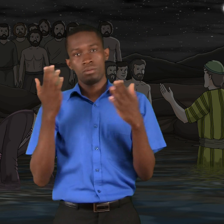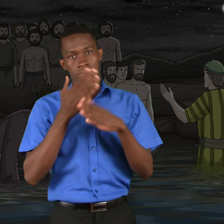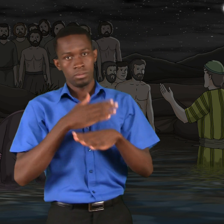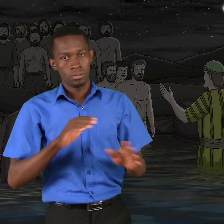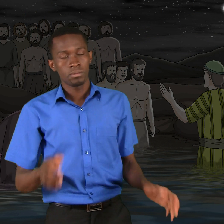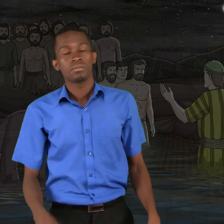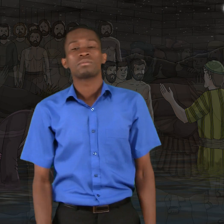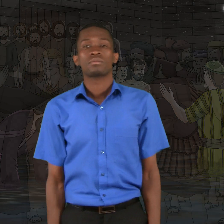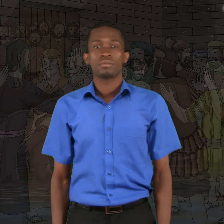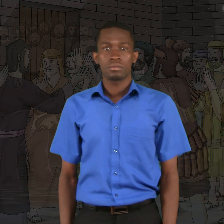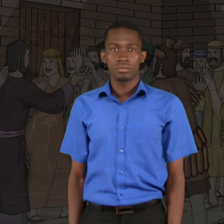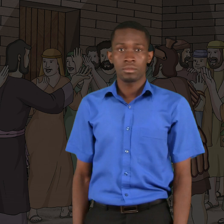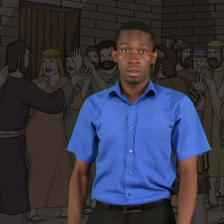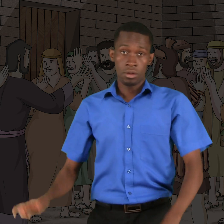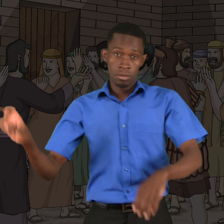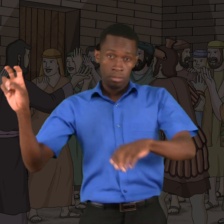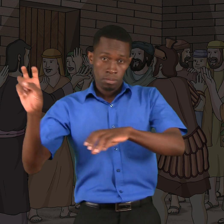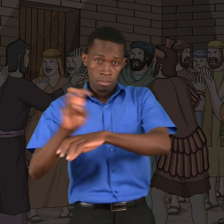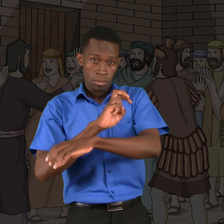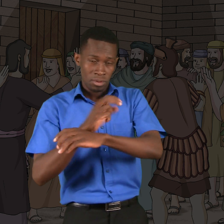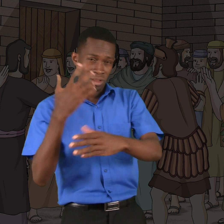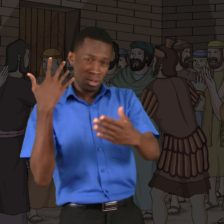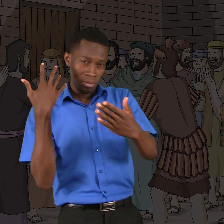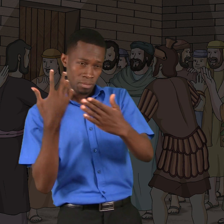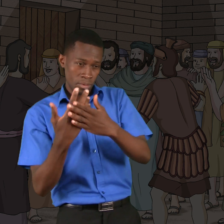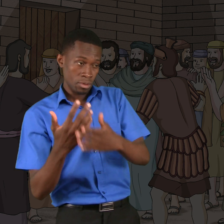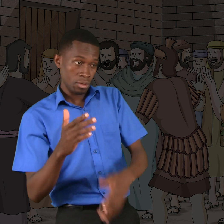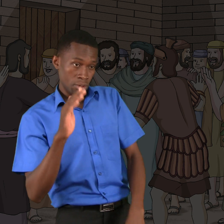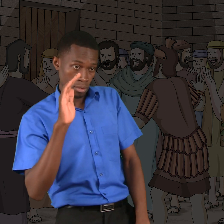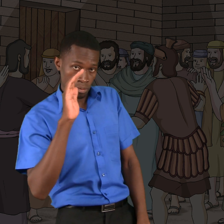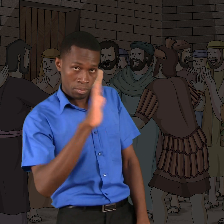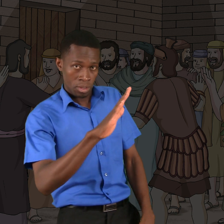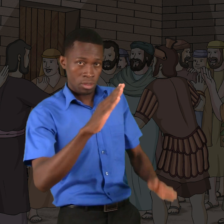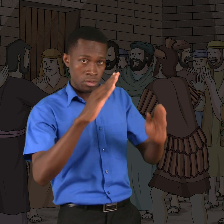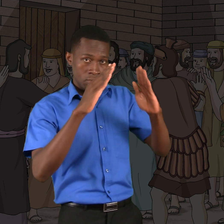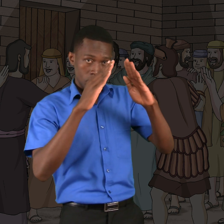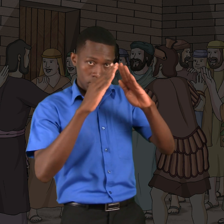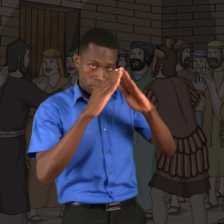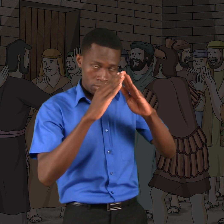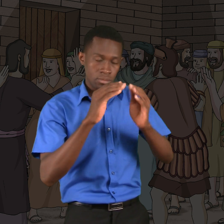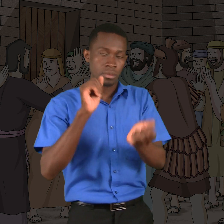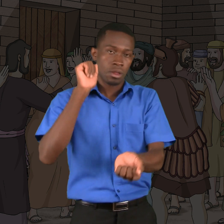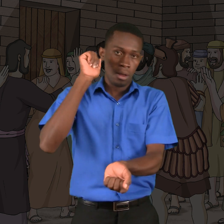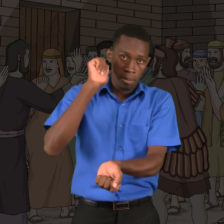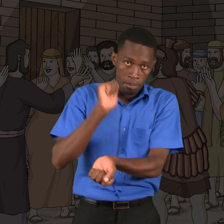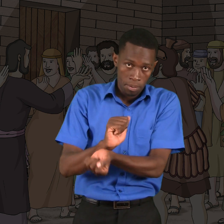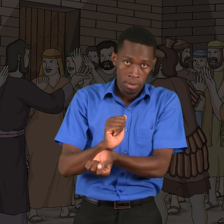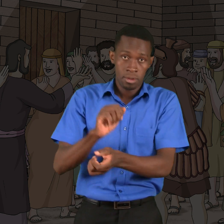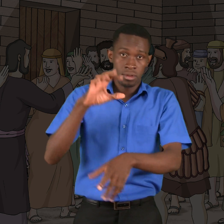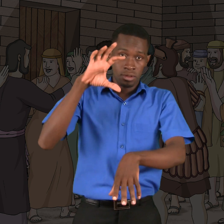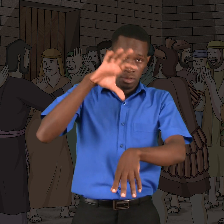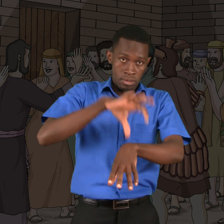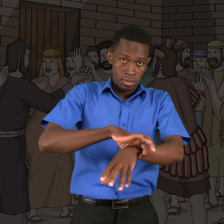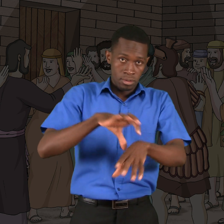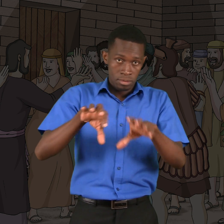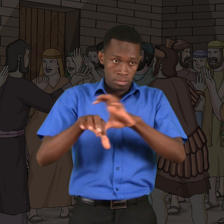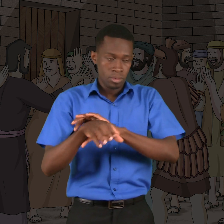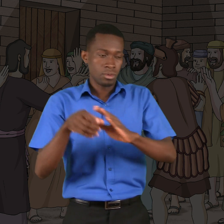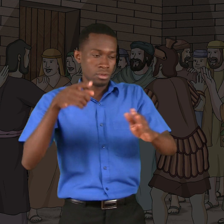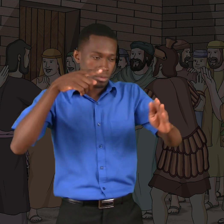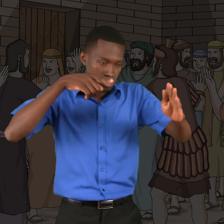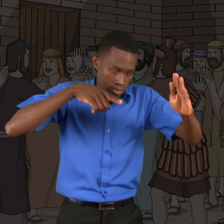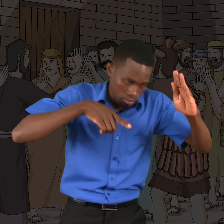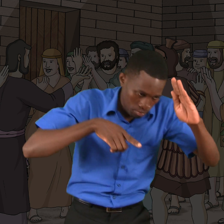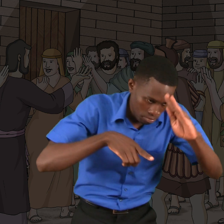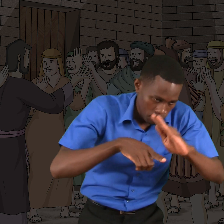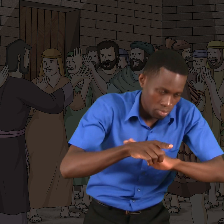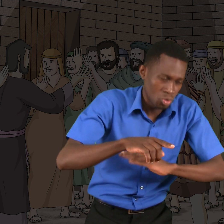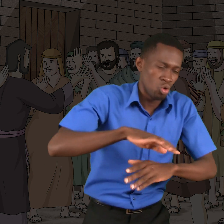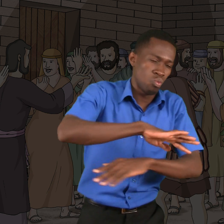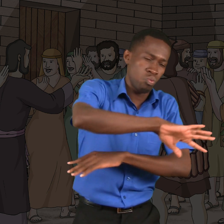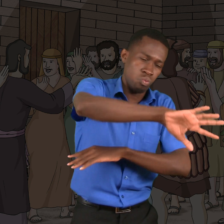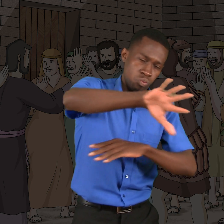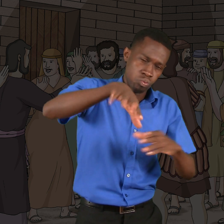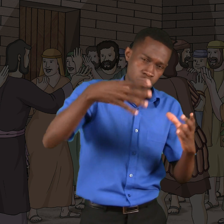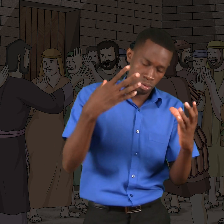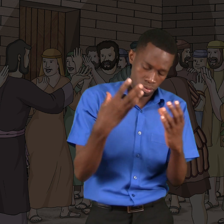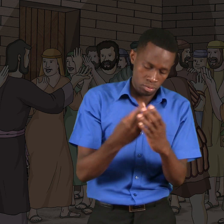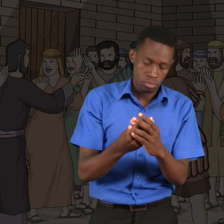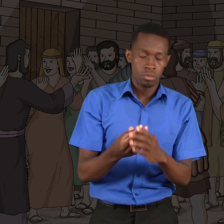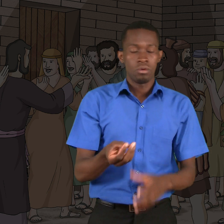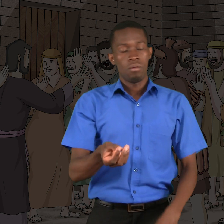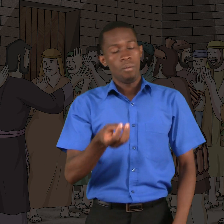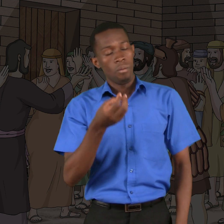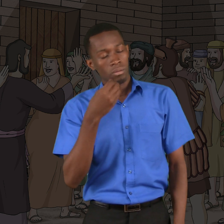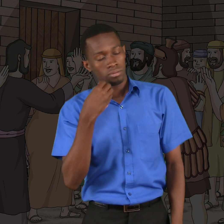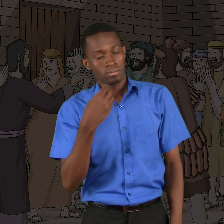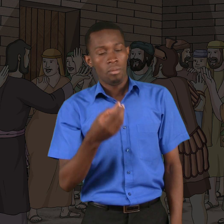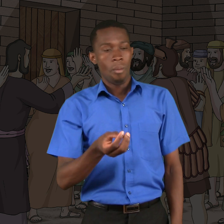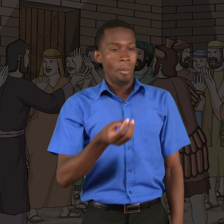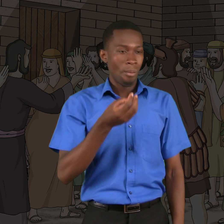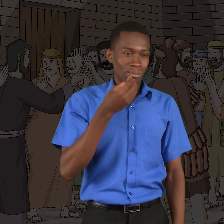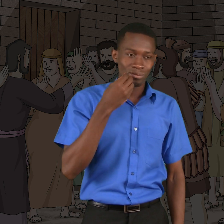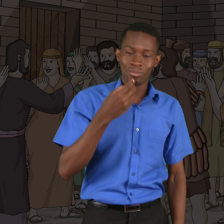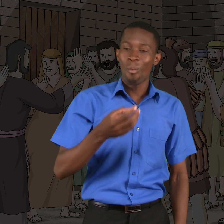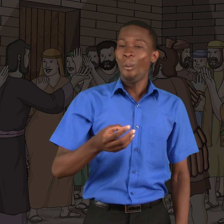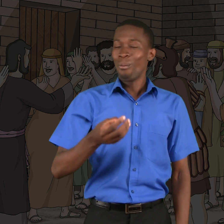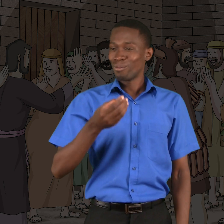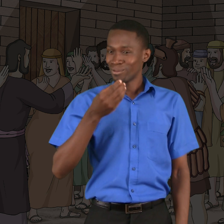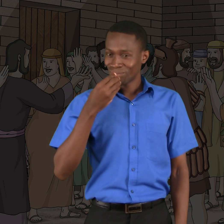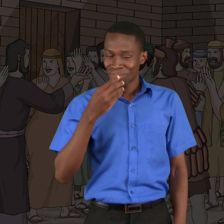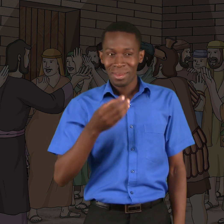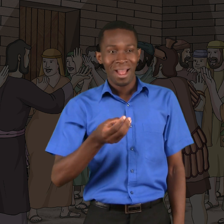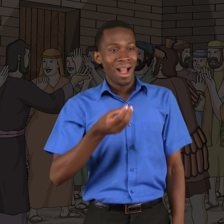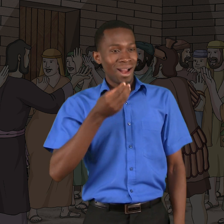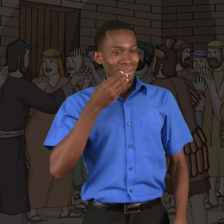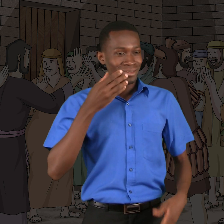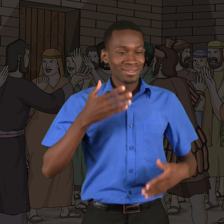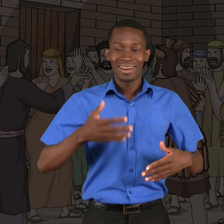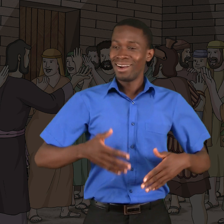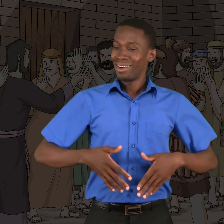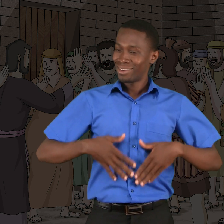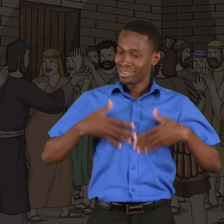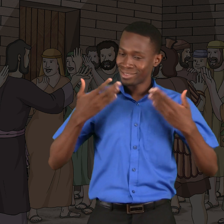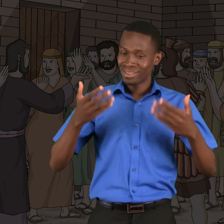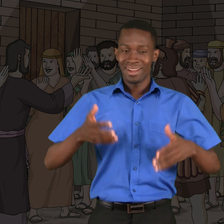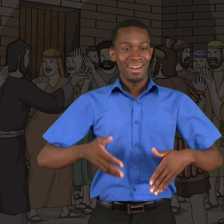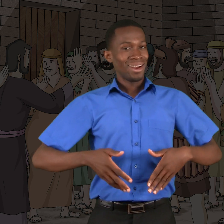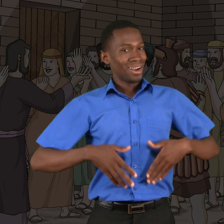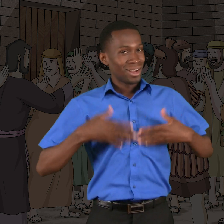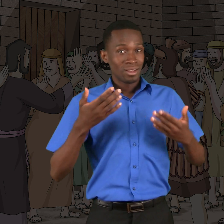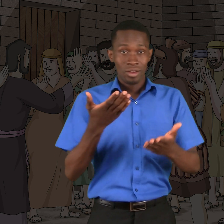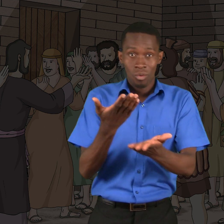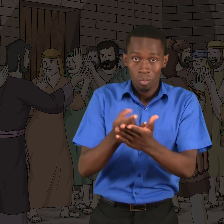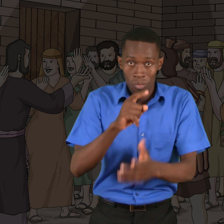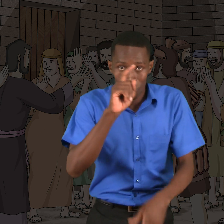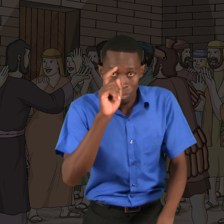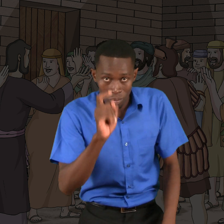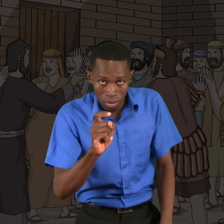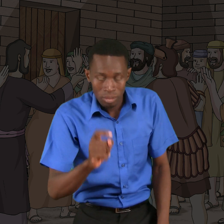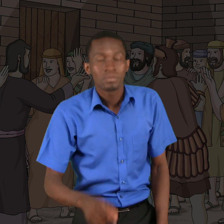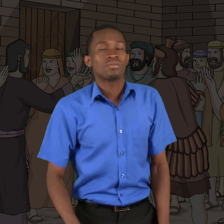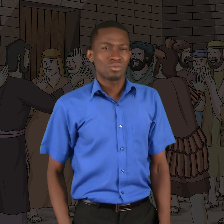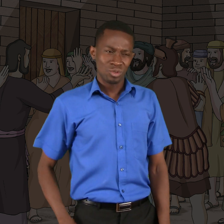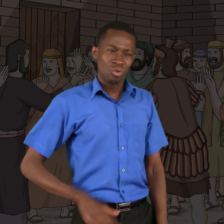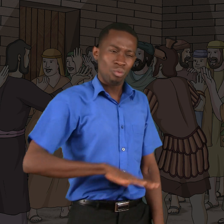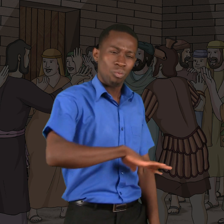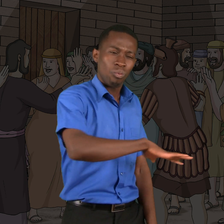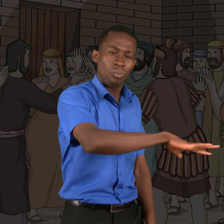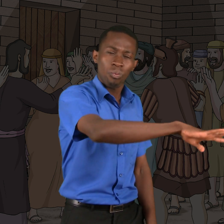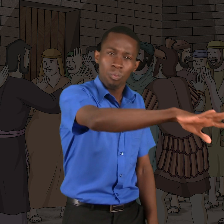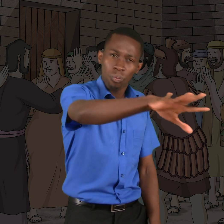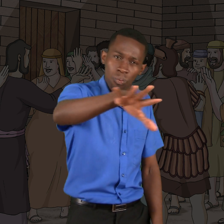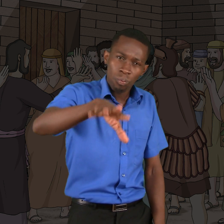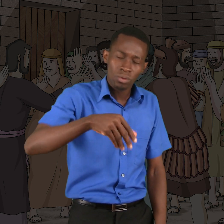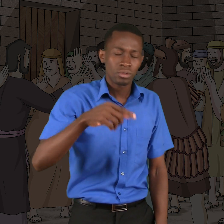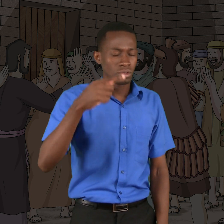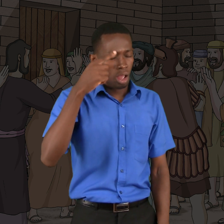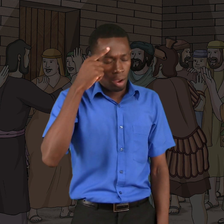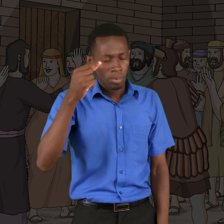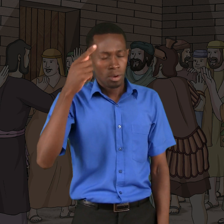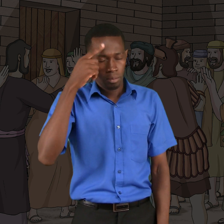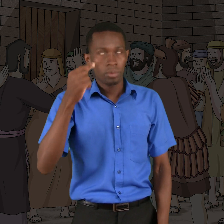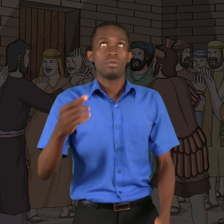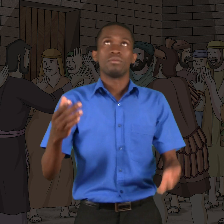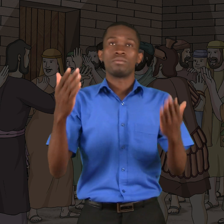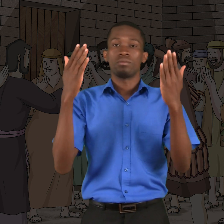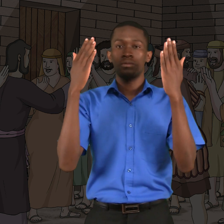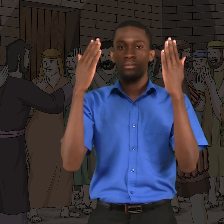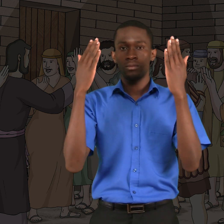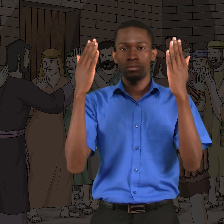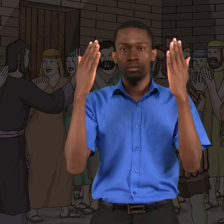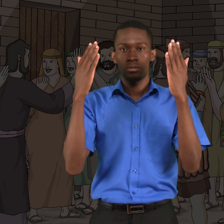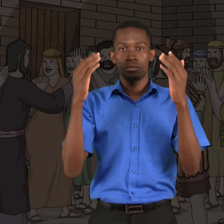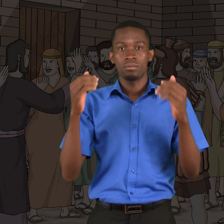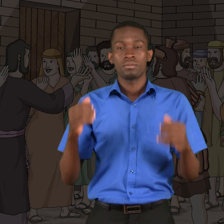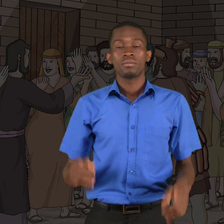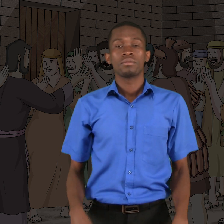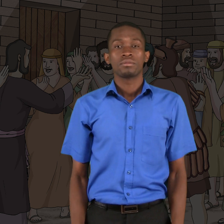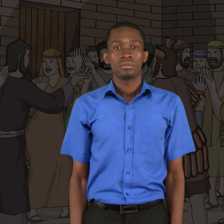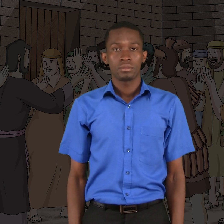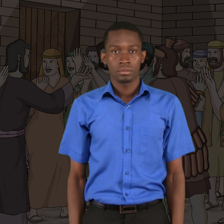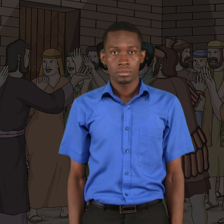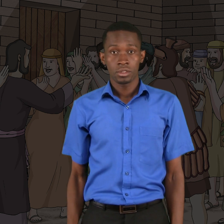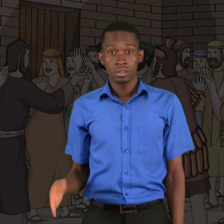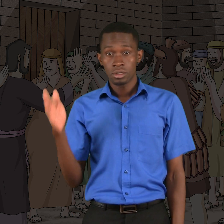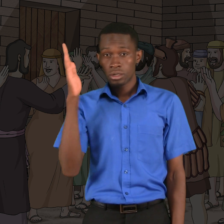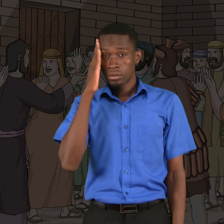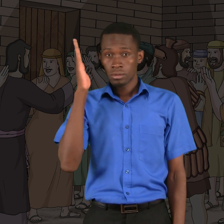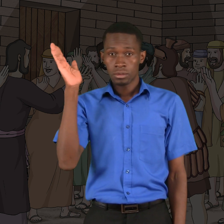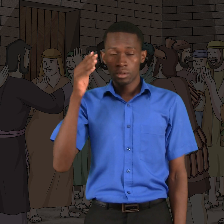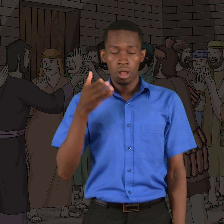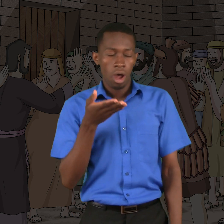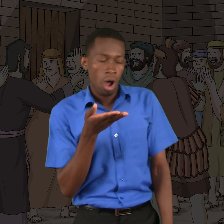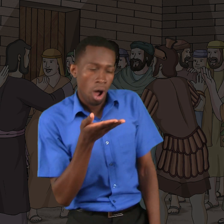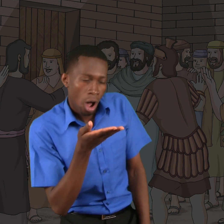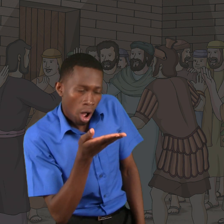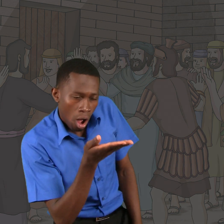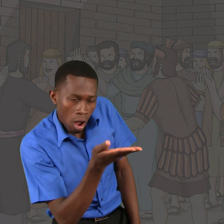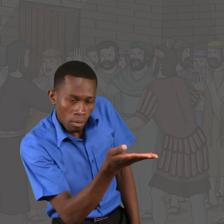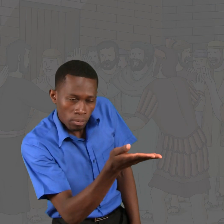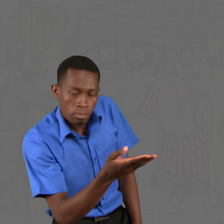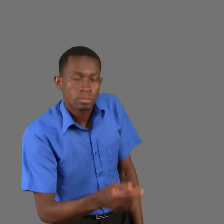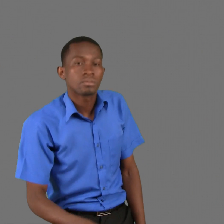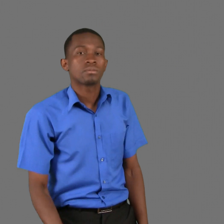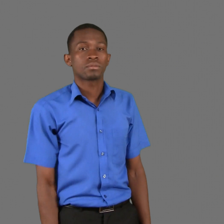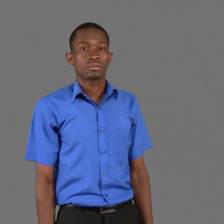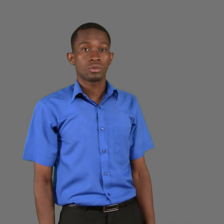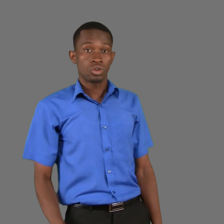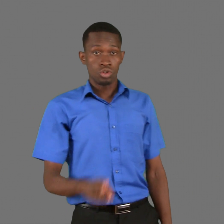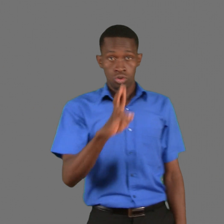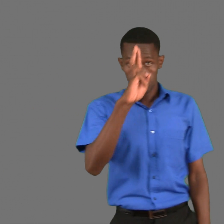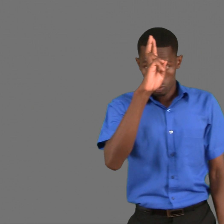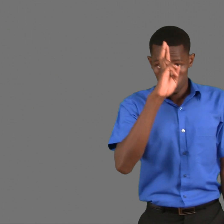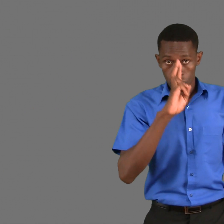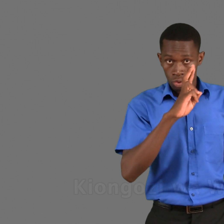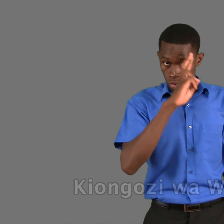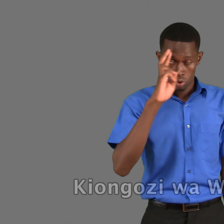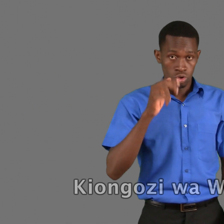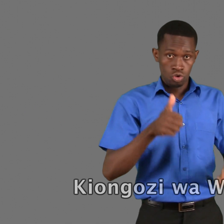So he and all his household rejoiced that they had come to believe in God.